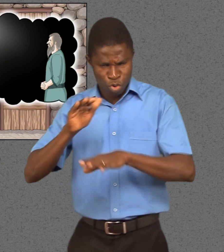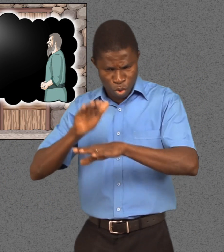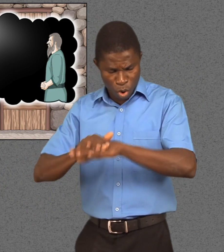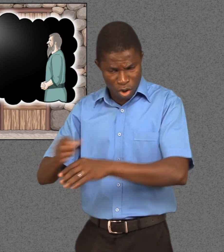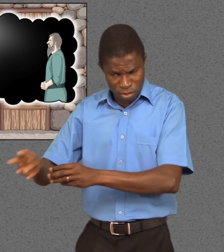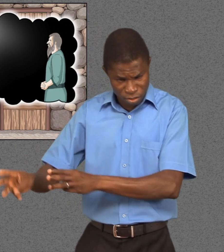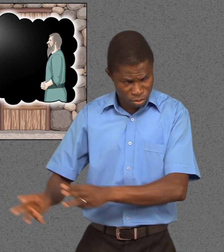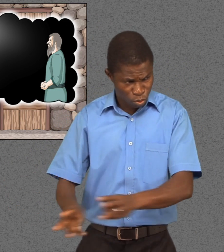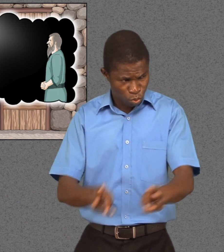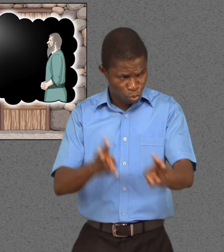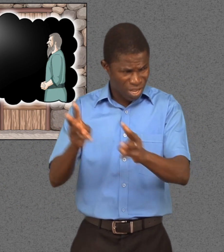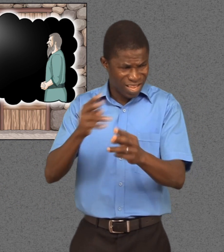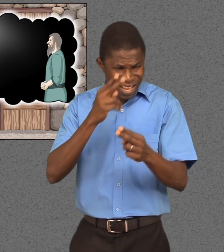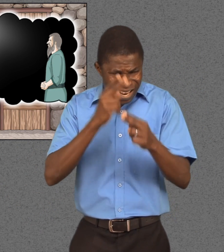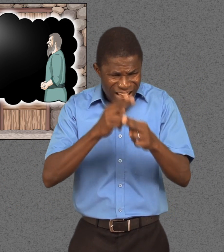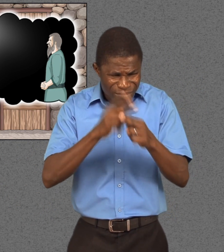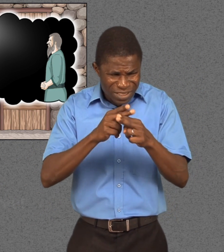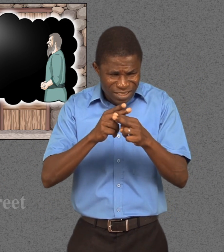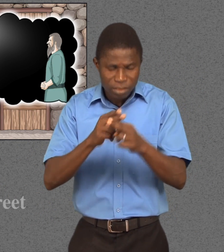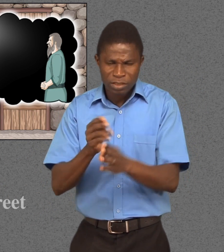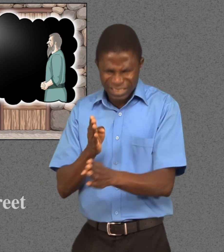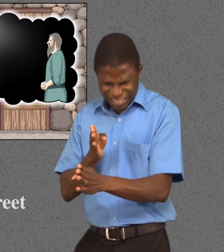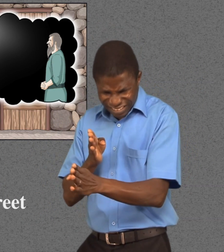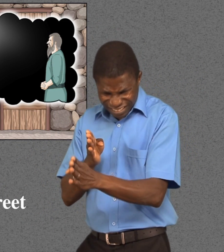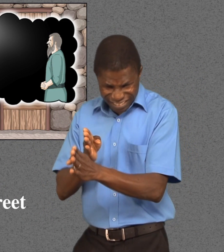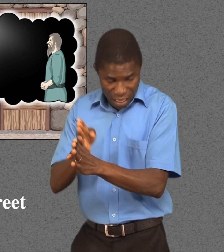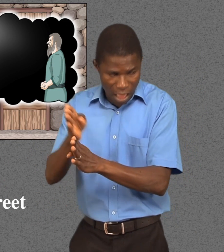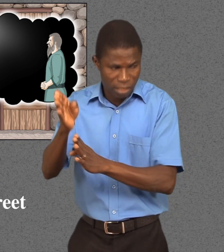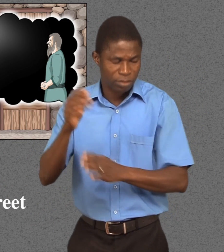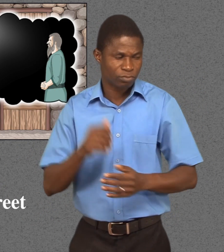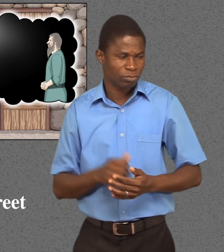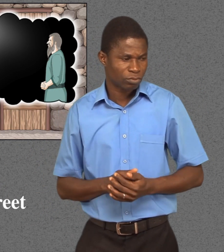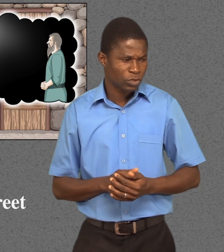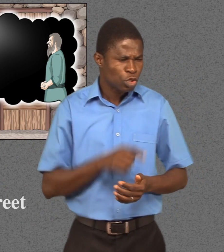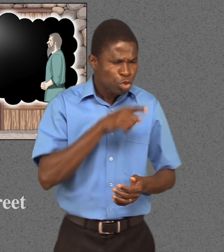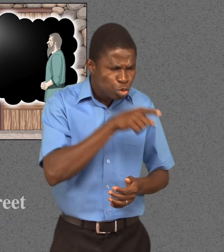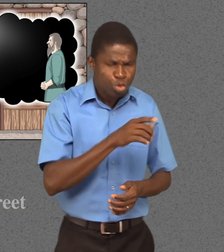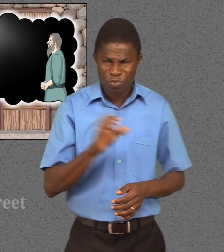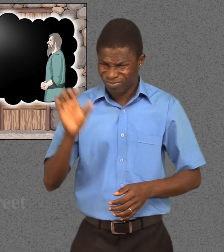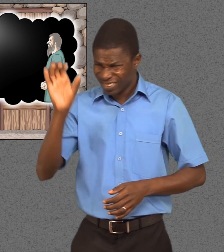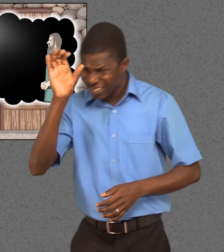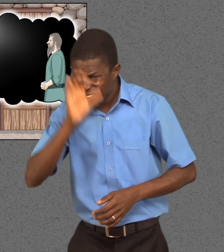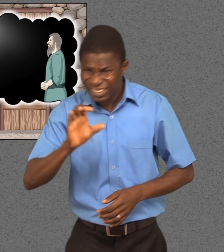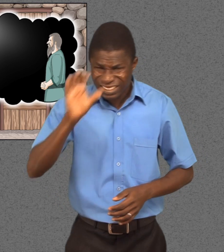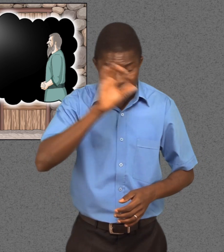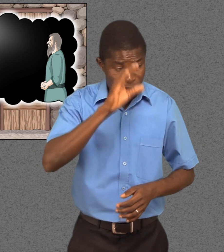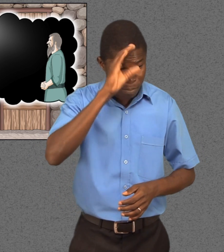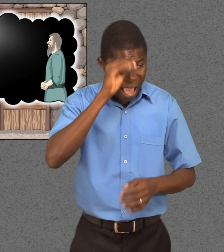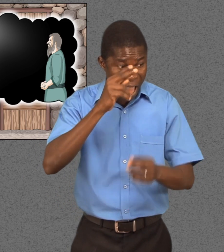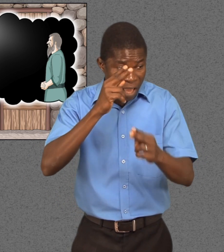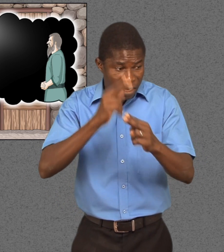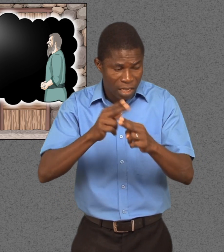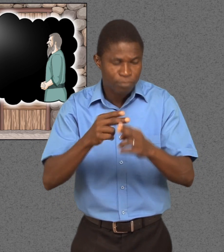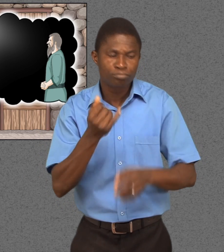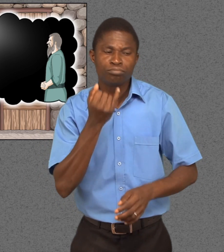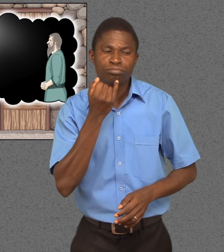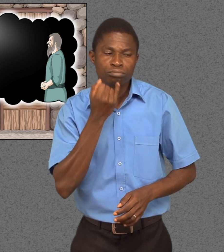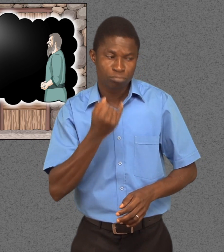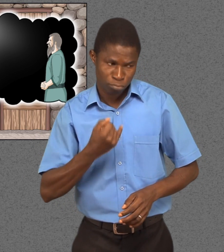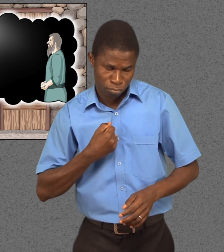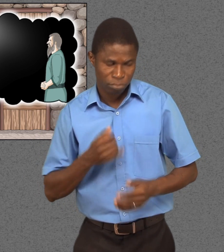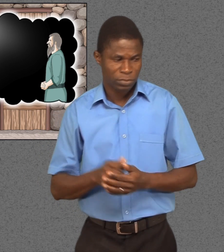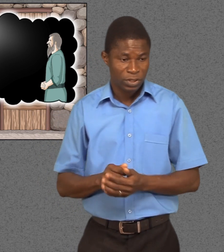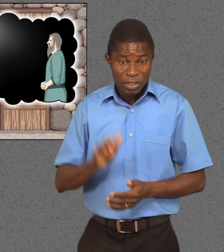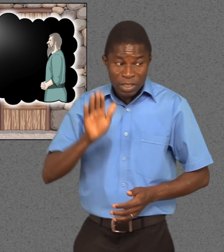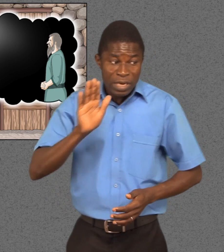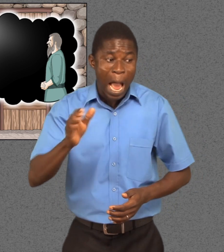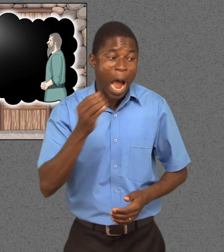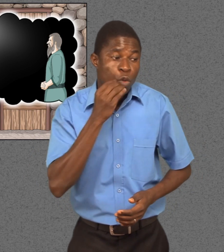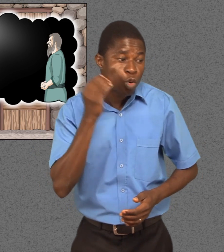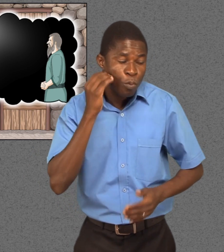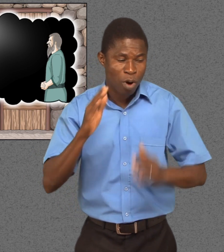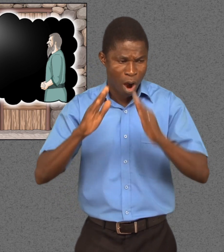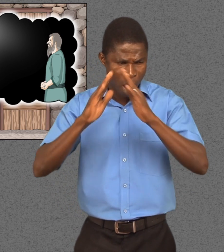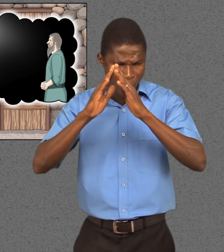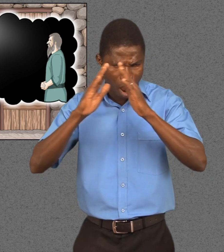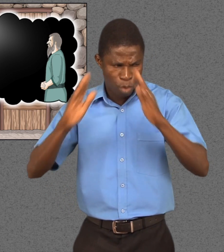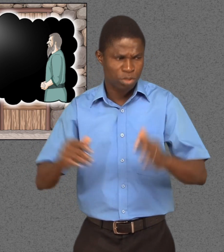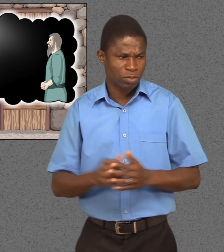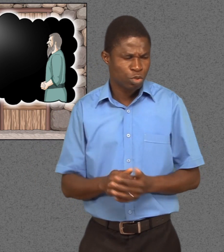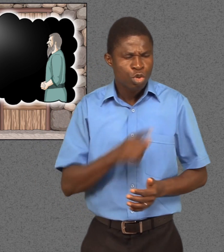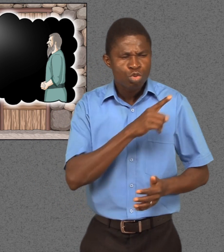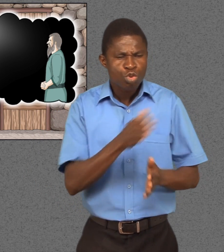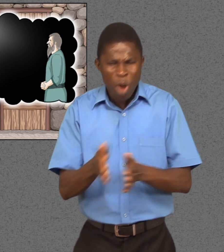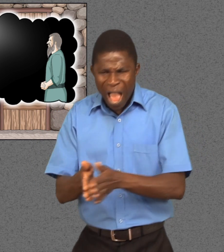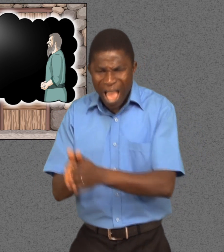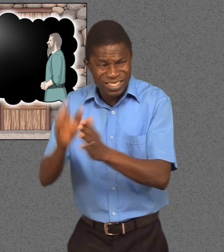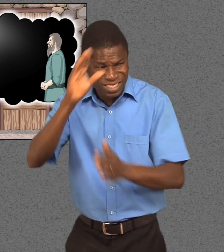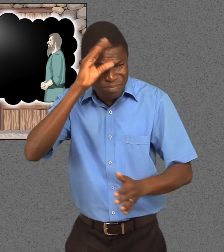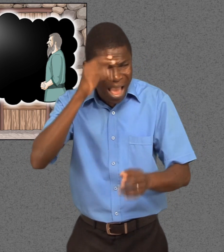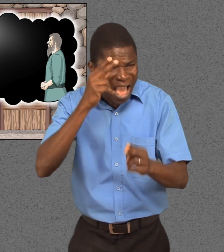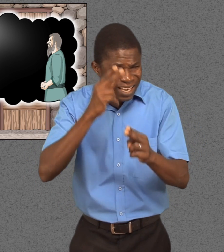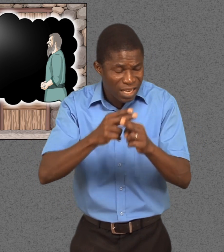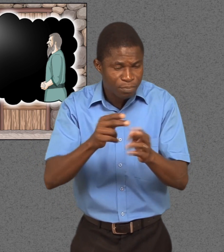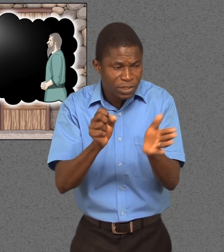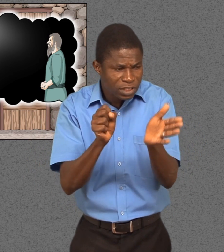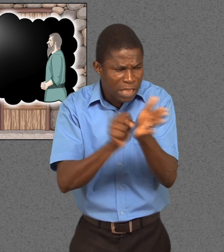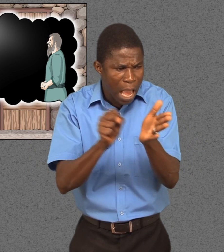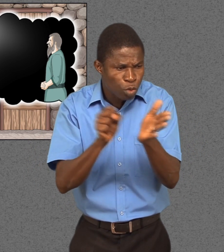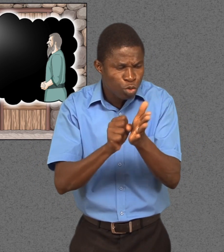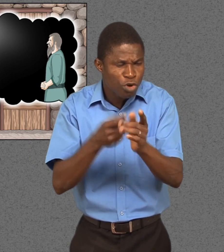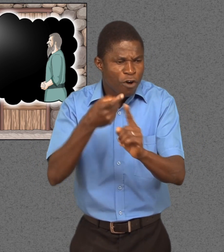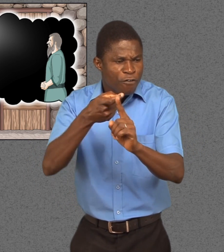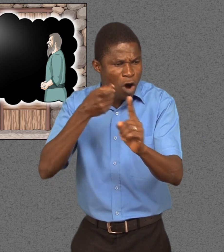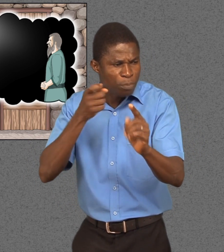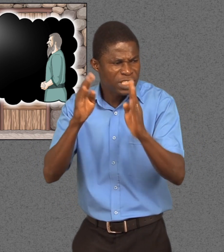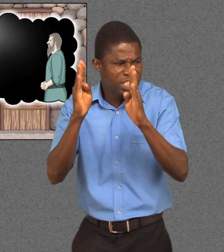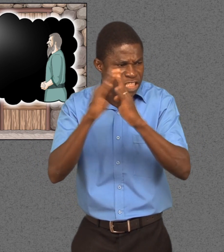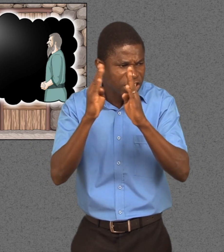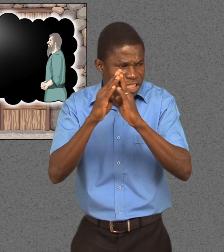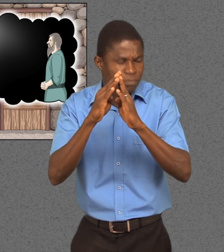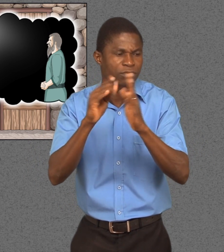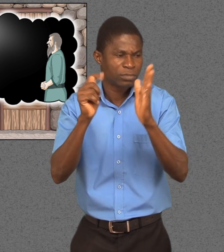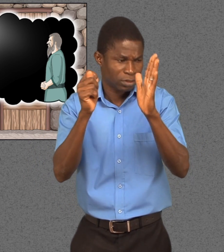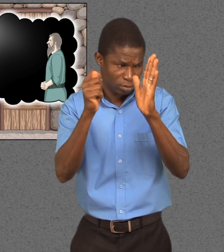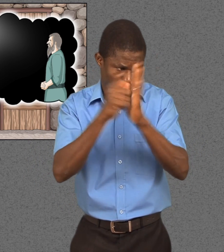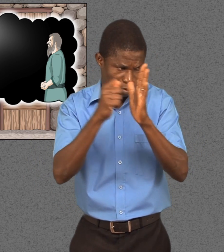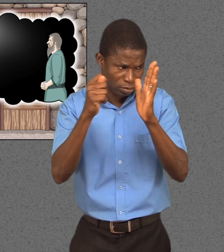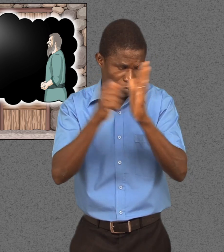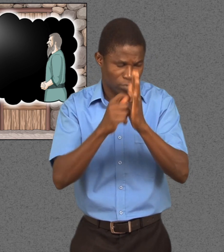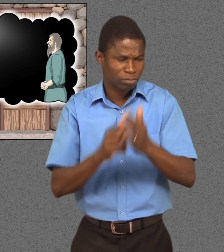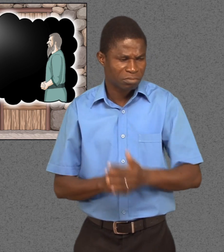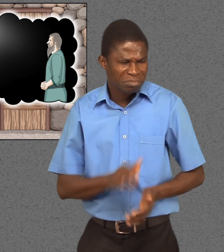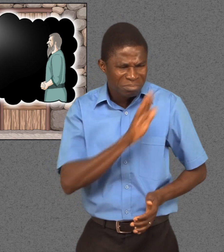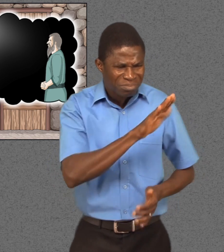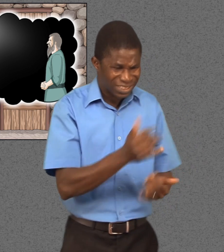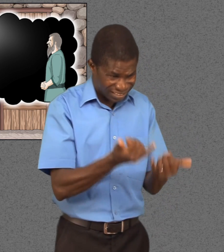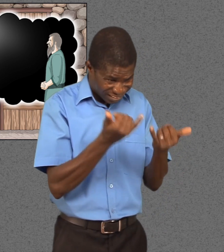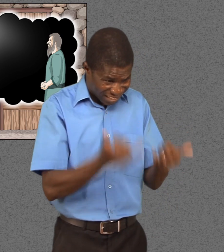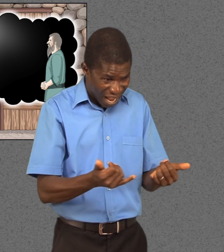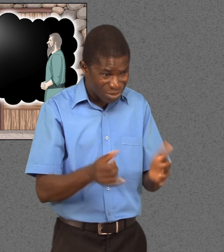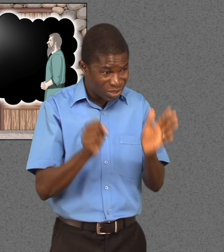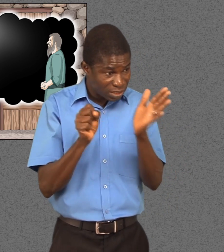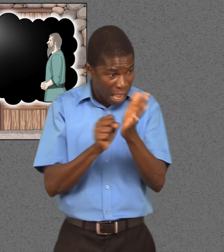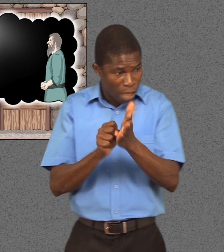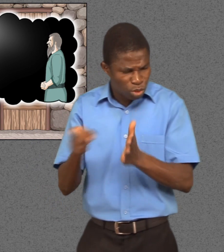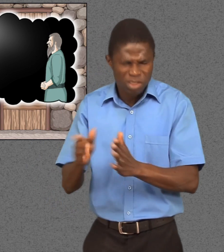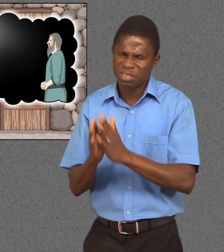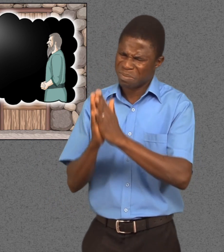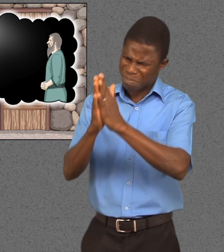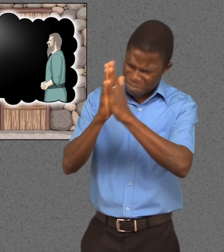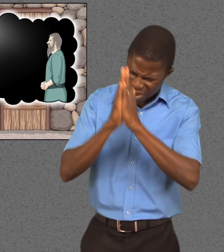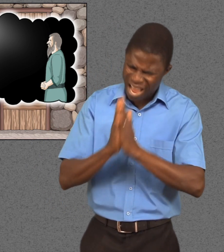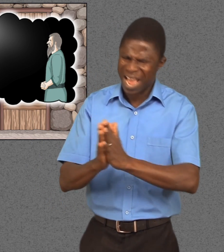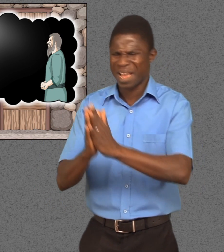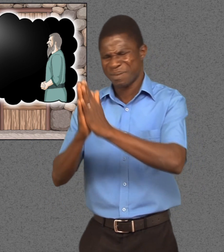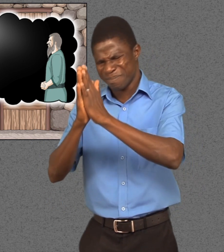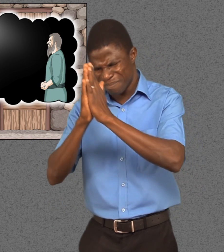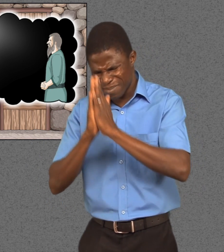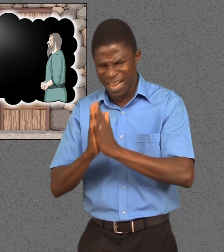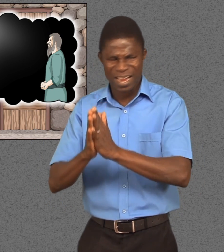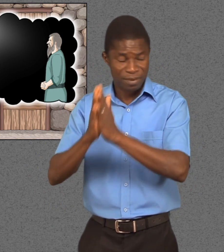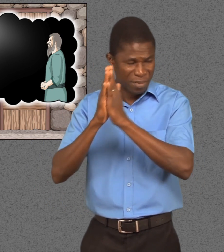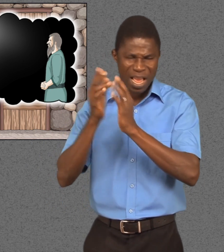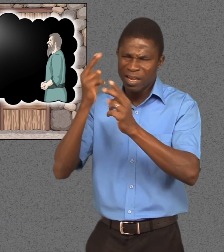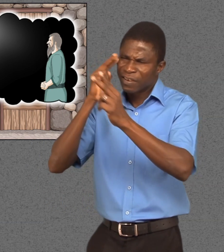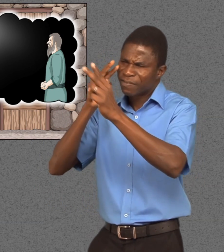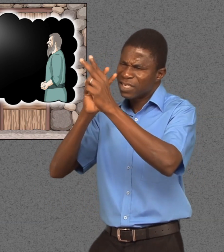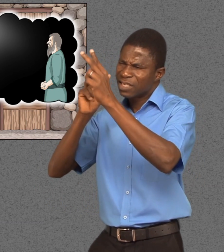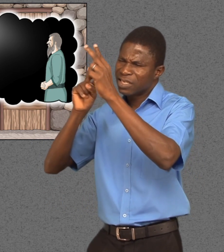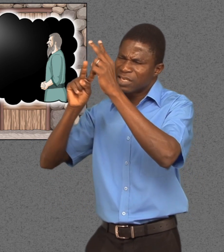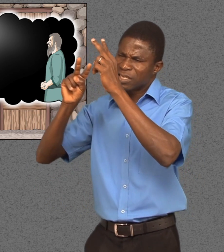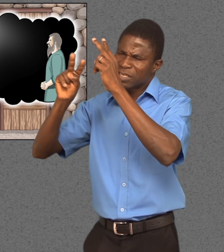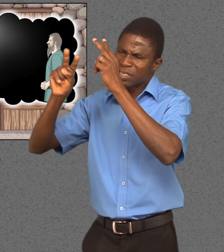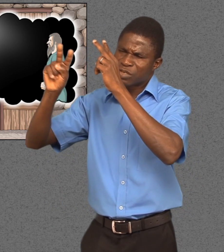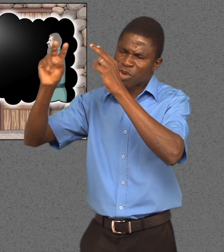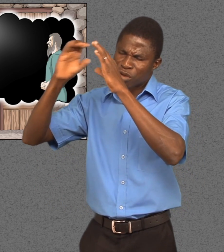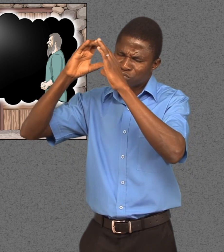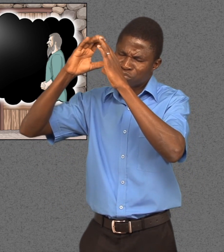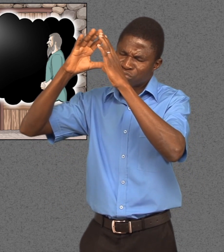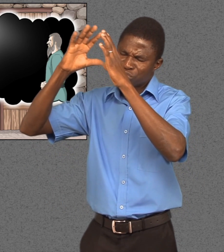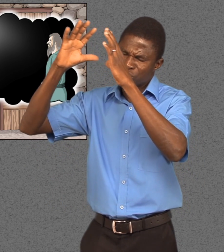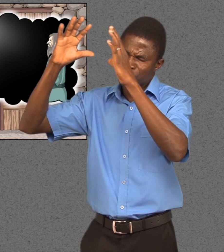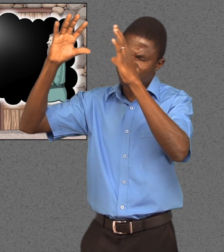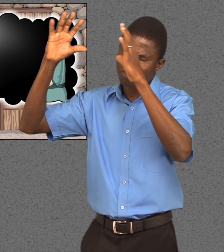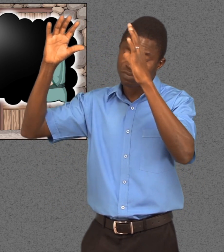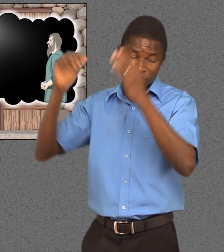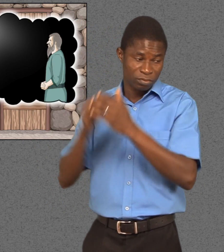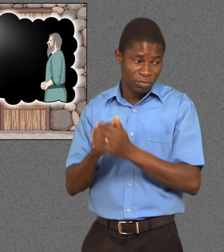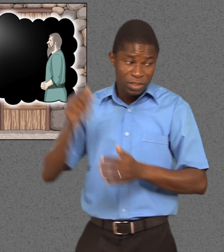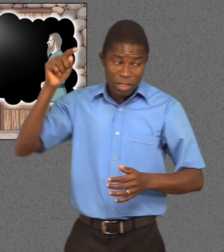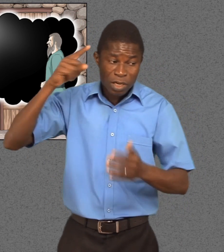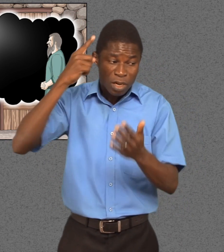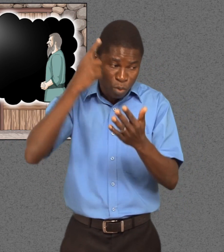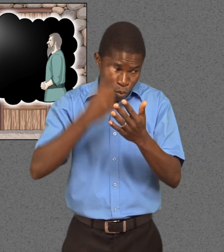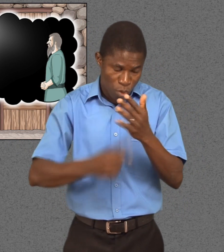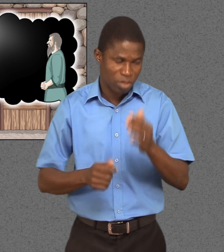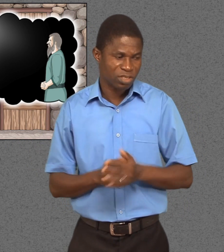“Go to the house of Judas on Straight Street and ask for a man from Tarsus named Saul, for he is praying.